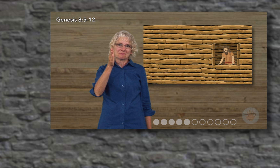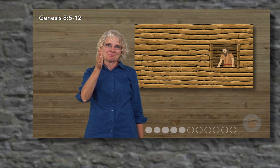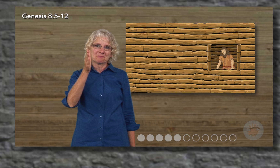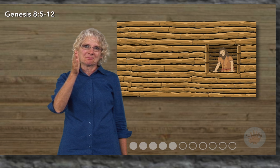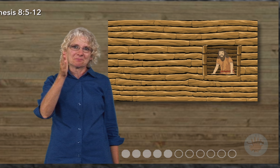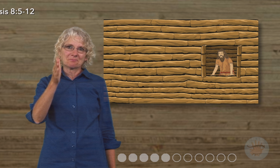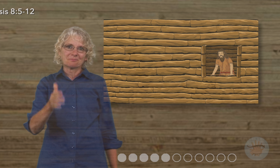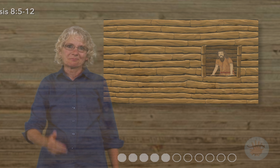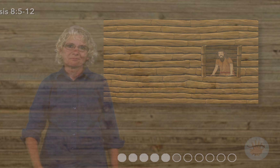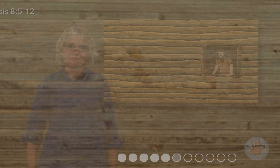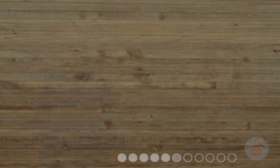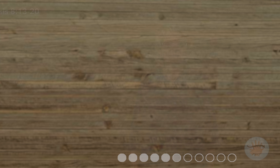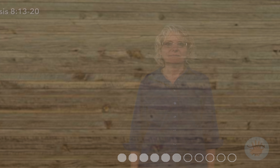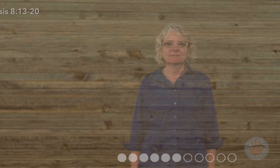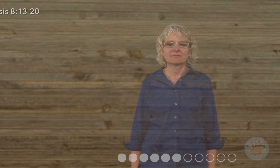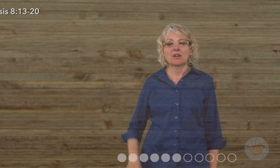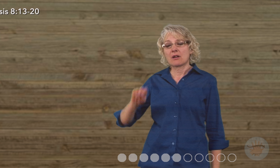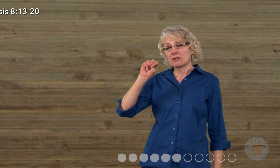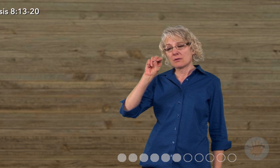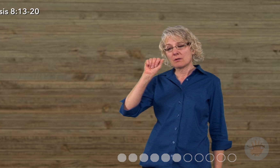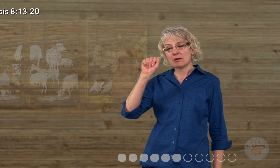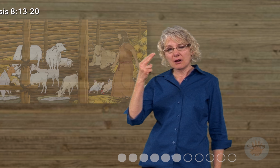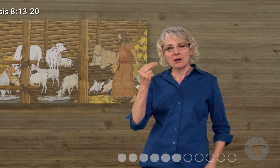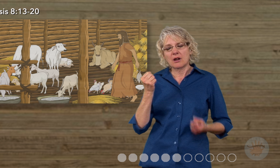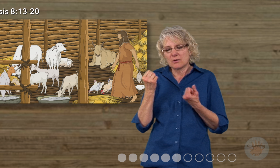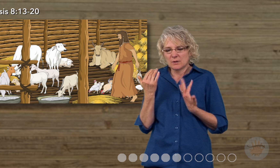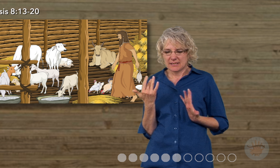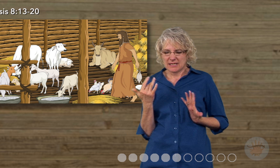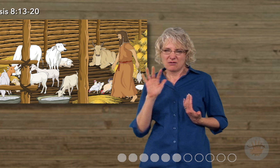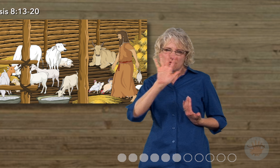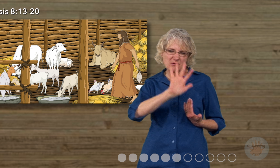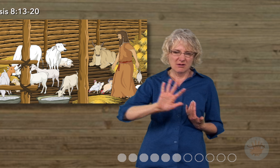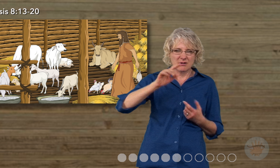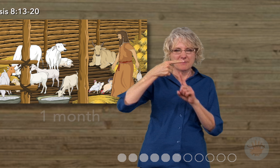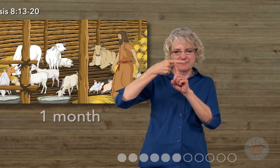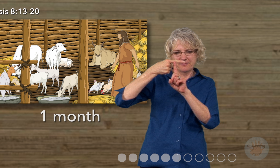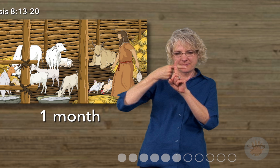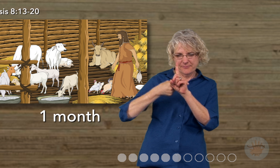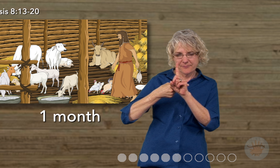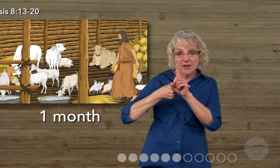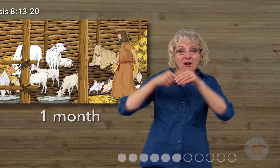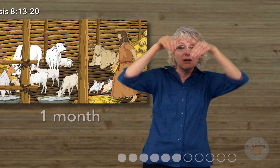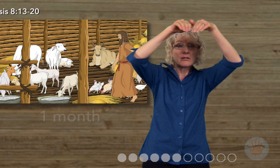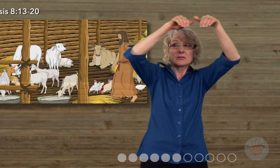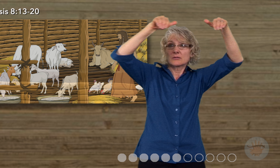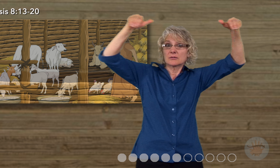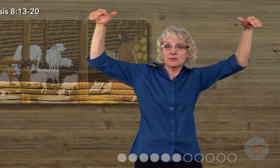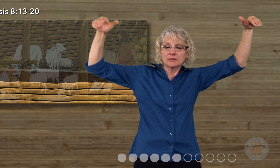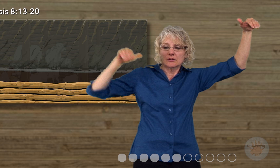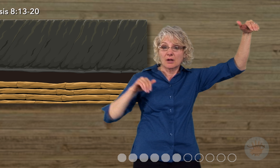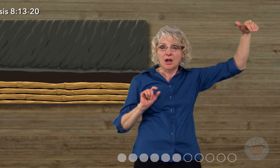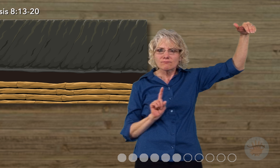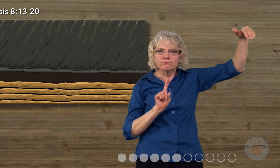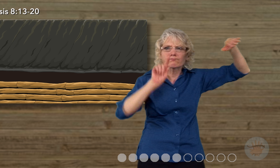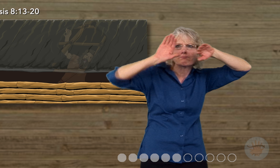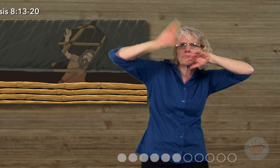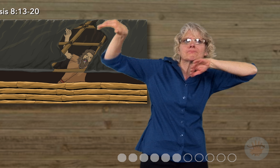In Noah’s six hundred and first year, on the first day of the first month, the waters had dried up from the earth.